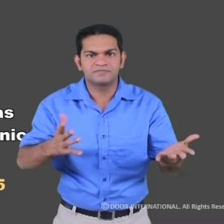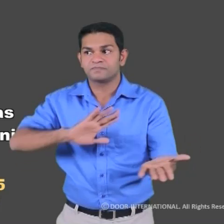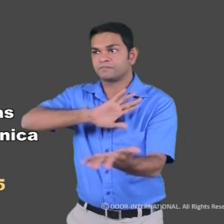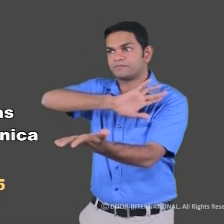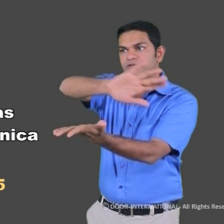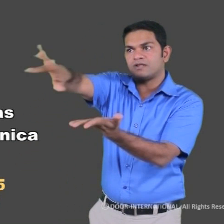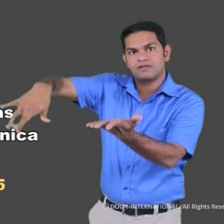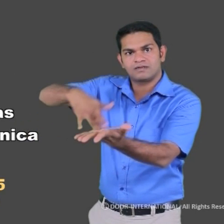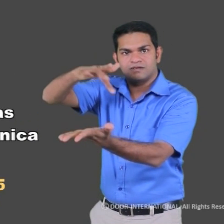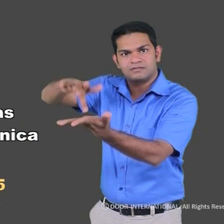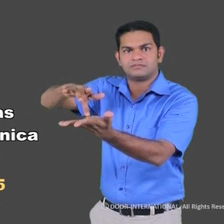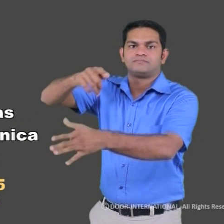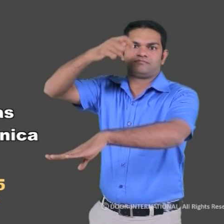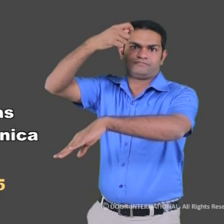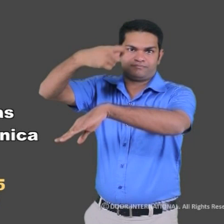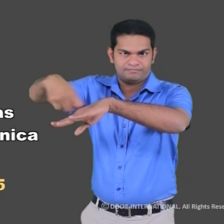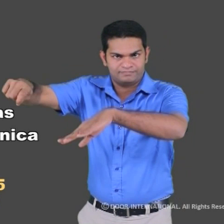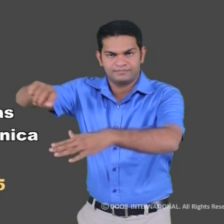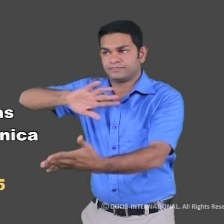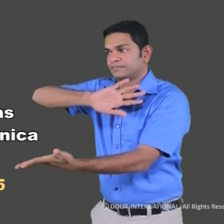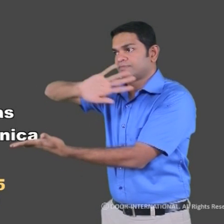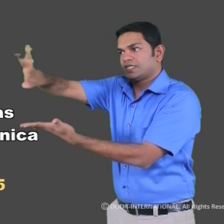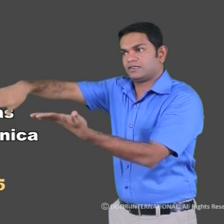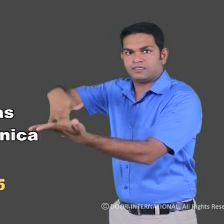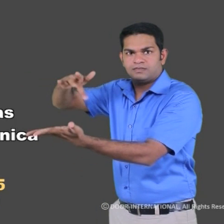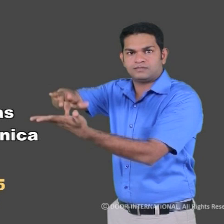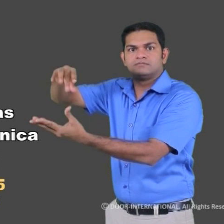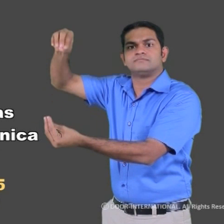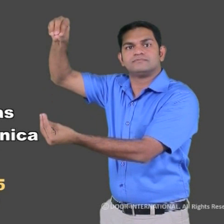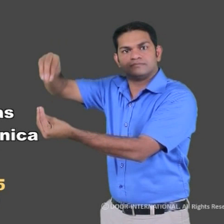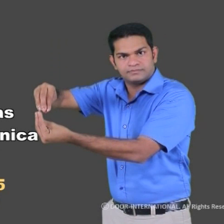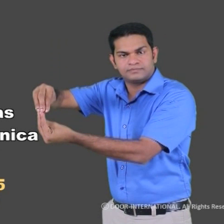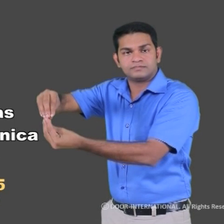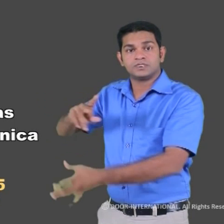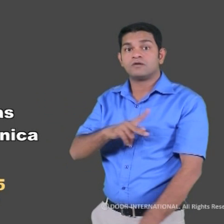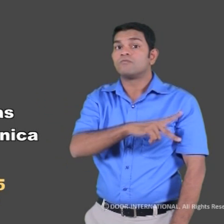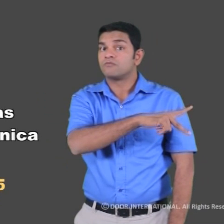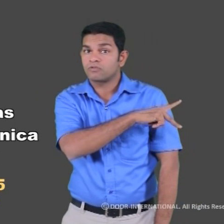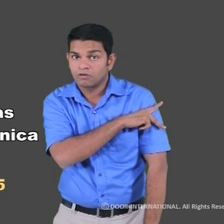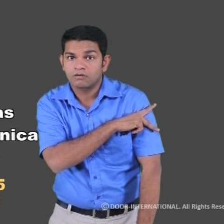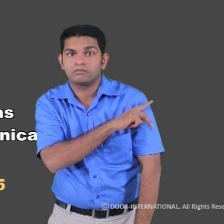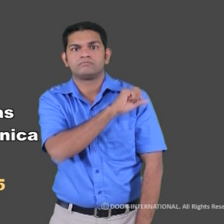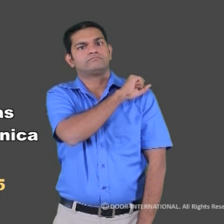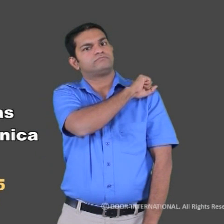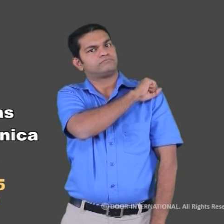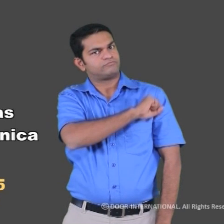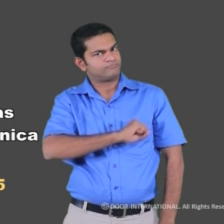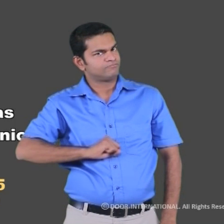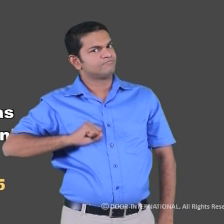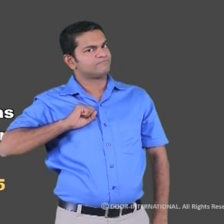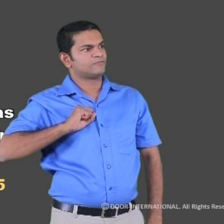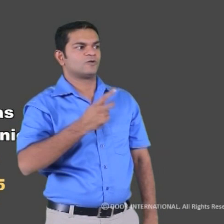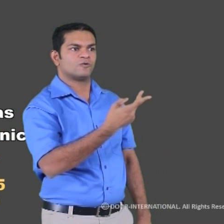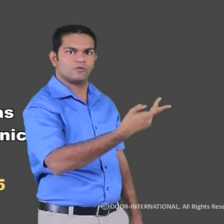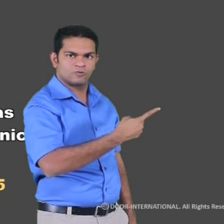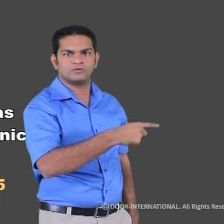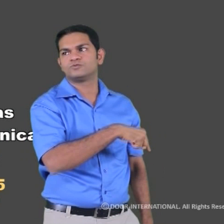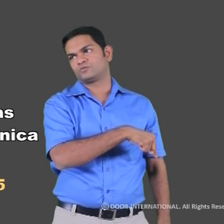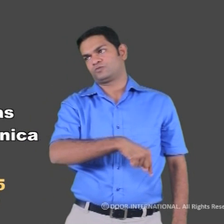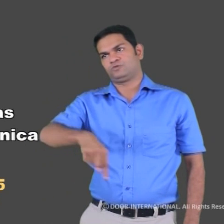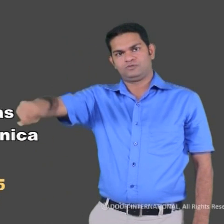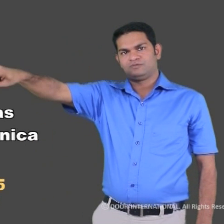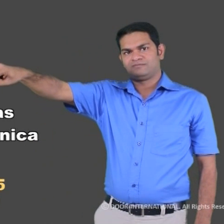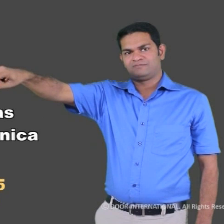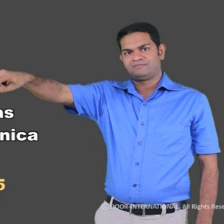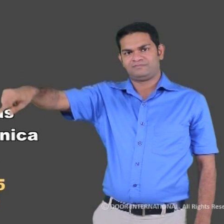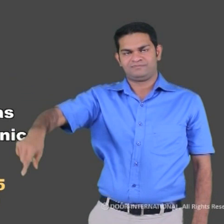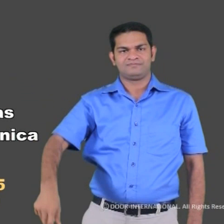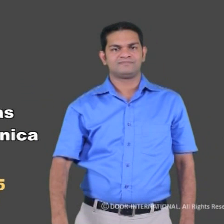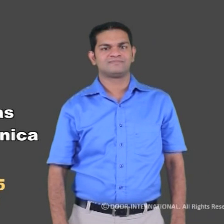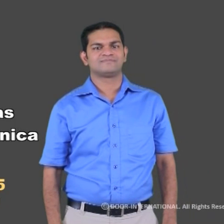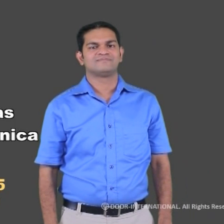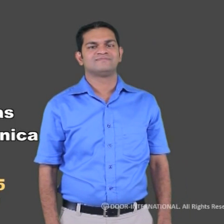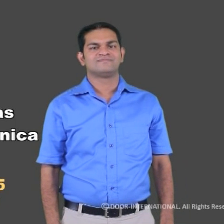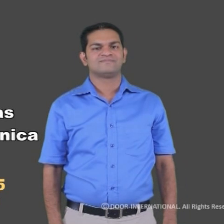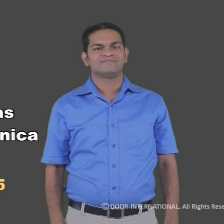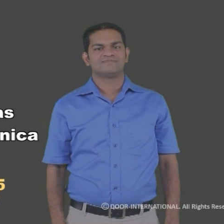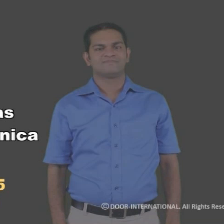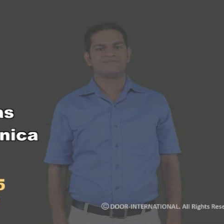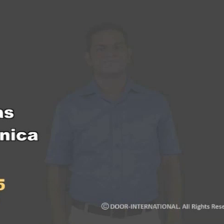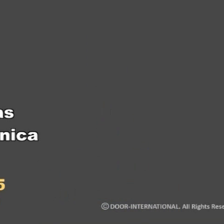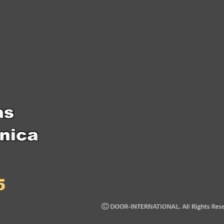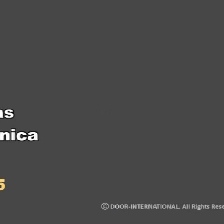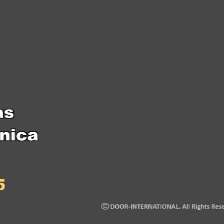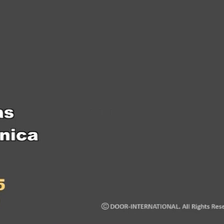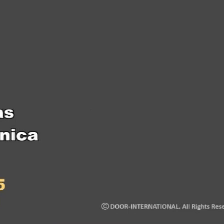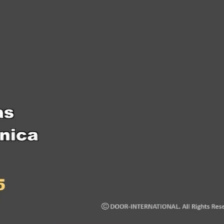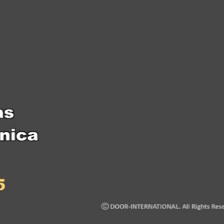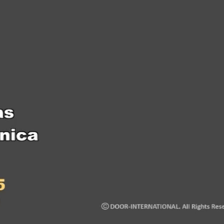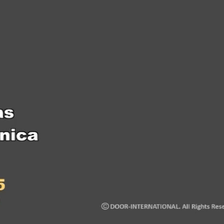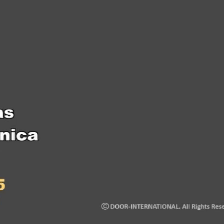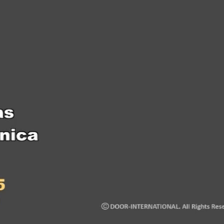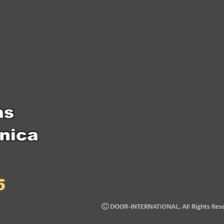Paul and Silas go to Thessalonica and Berea